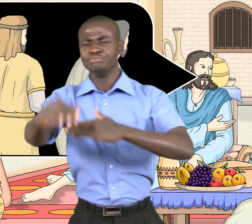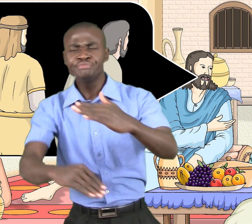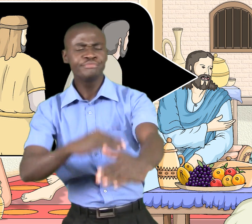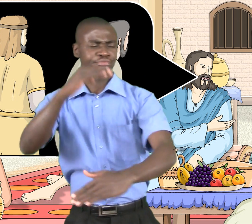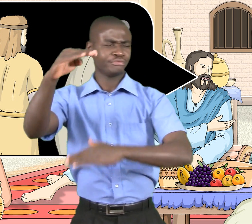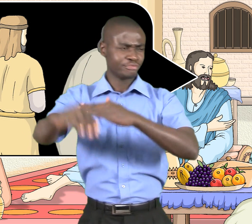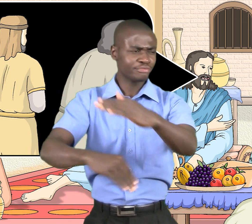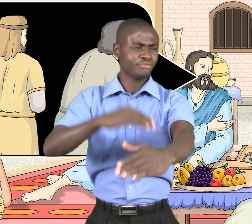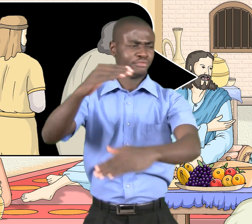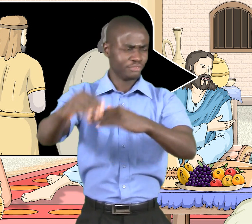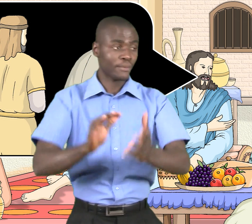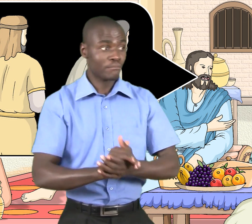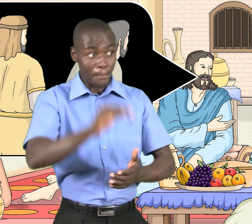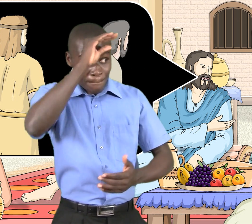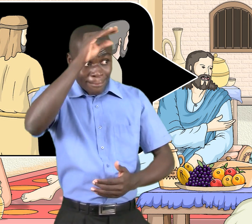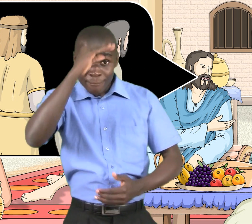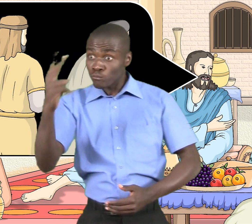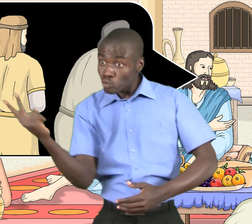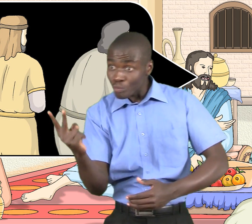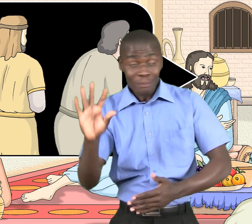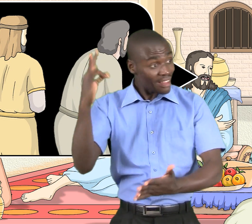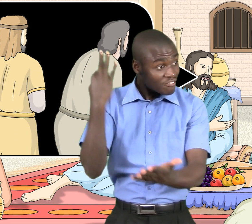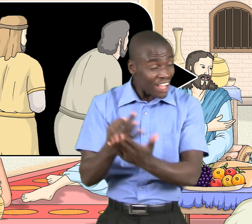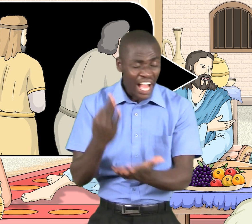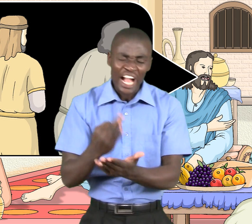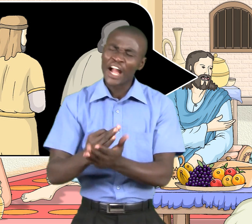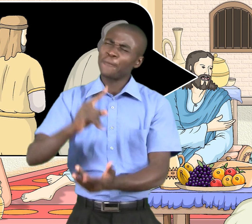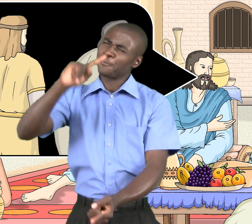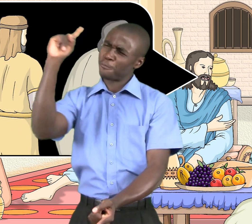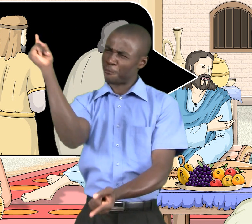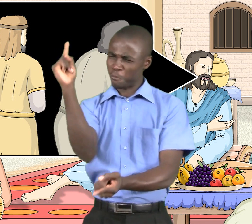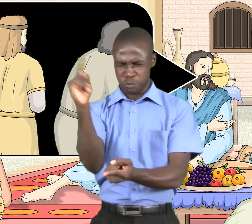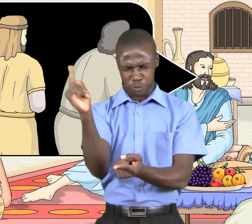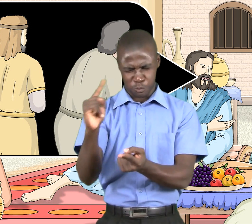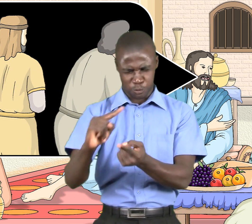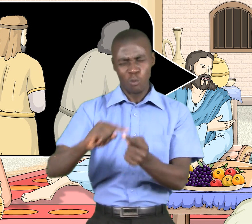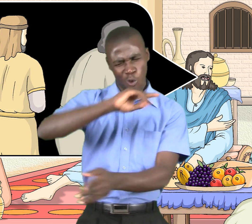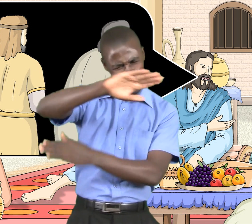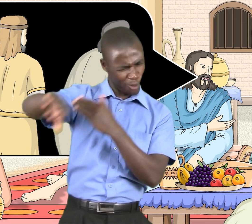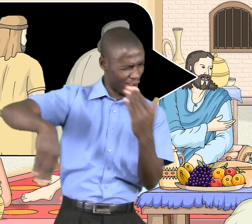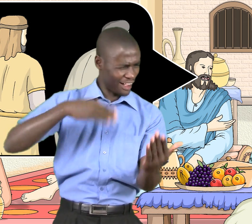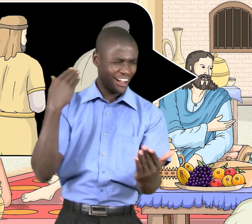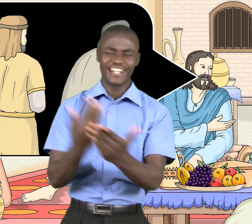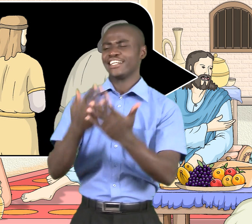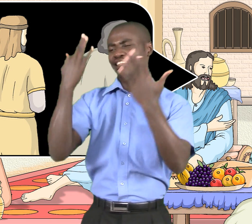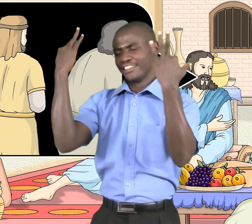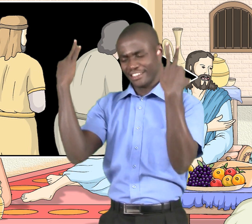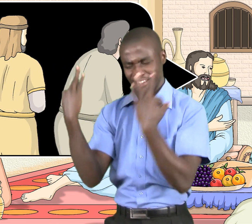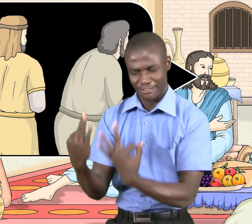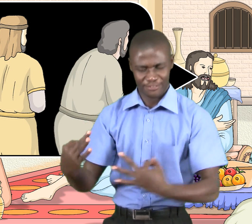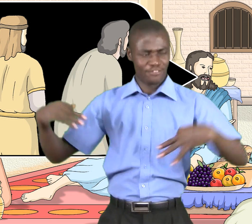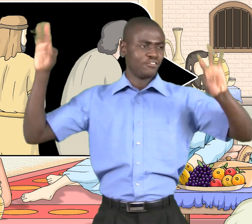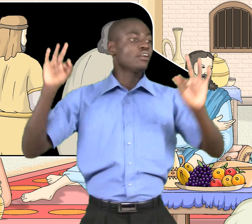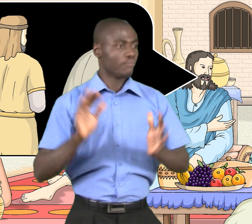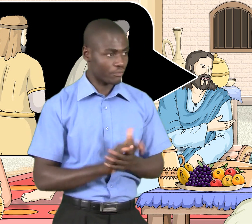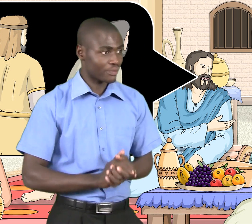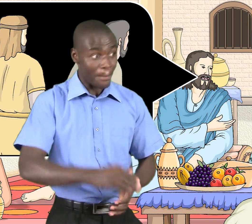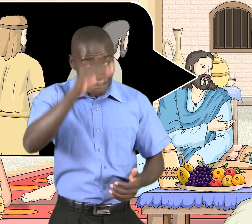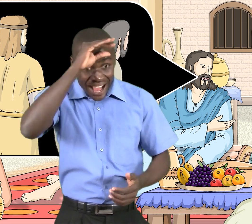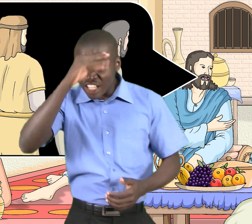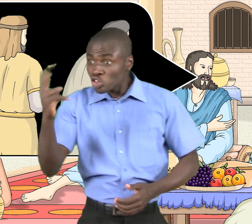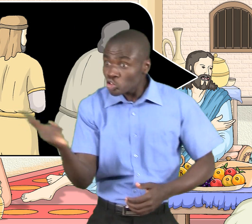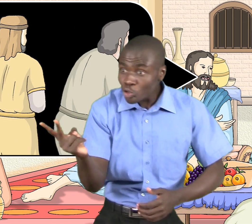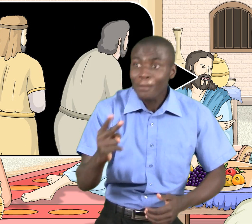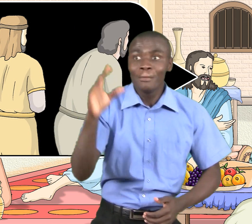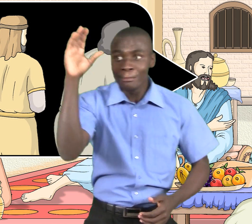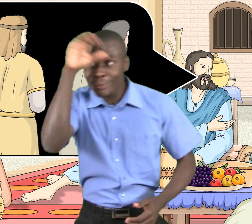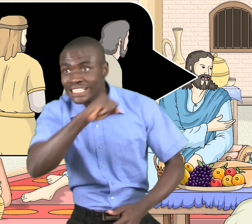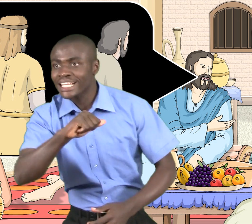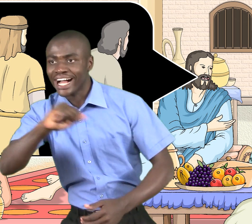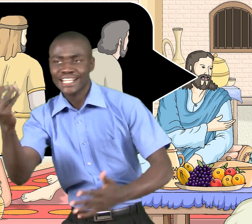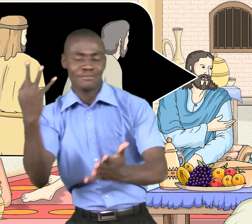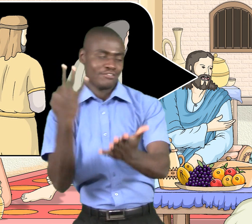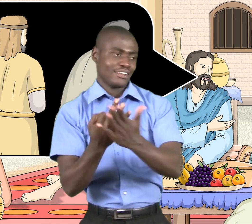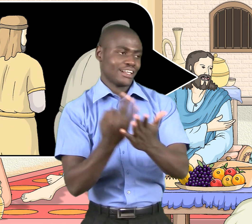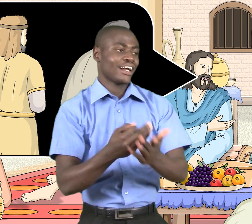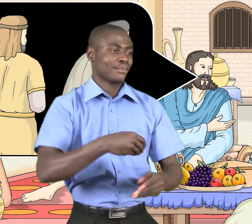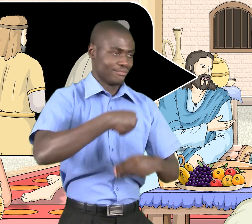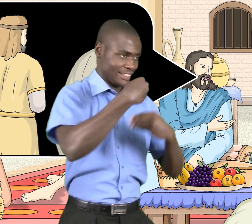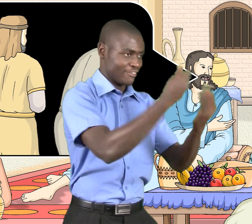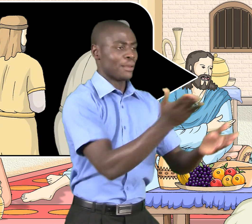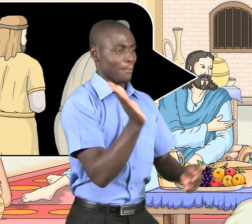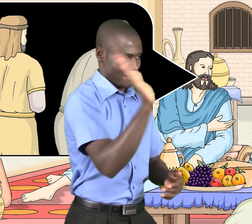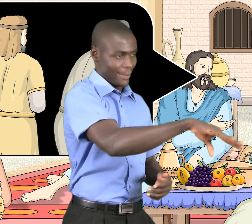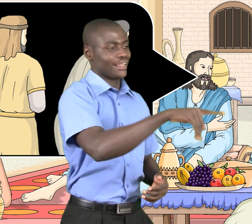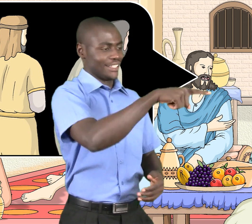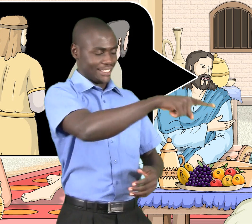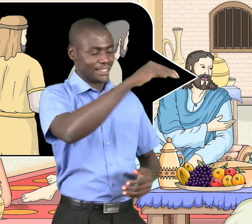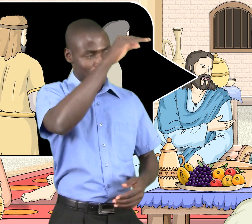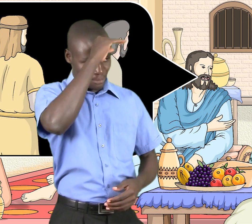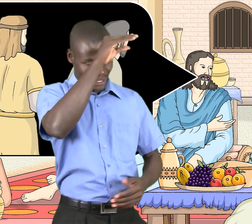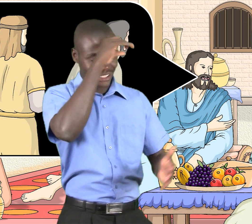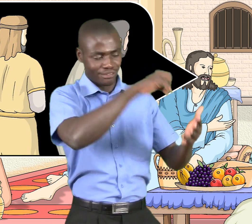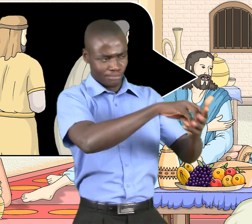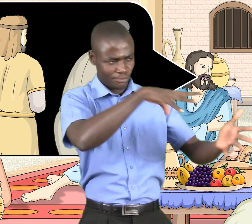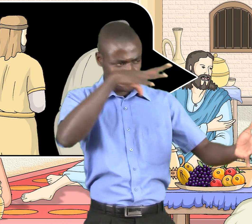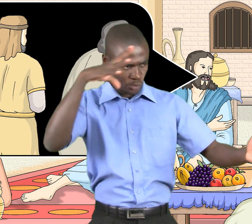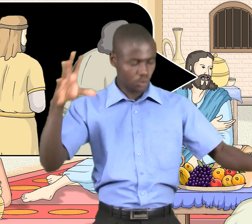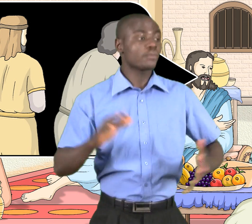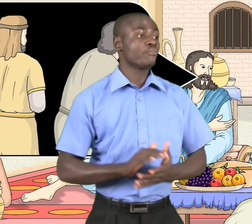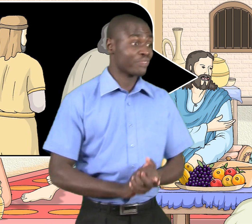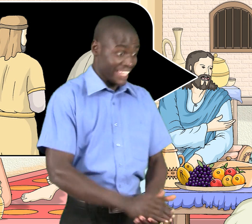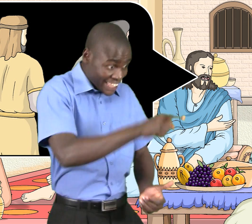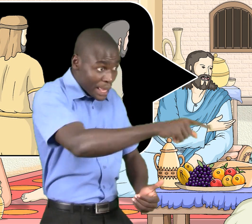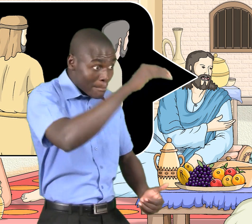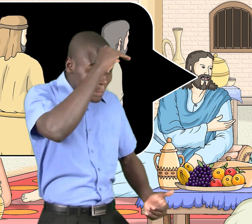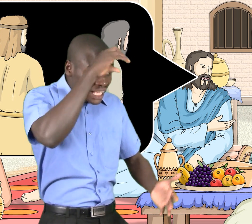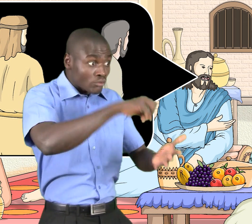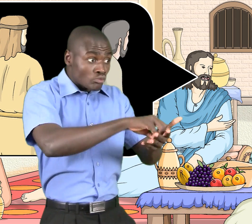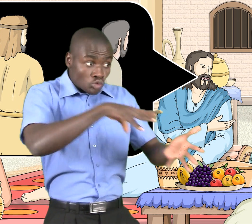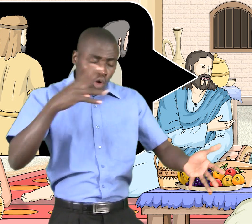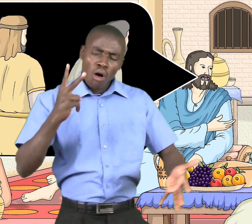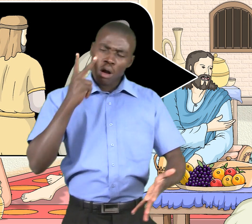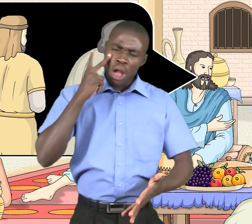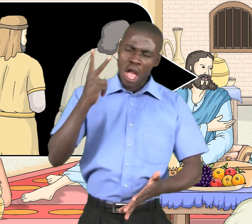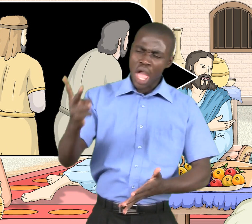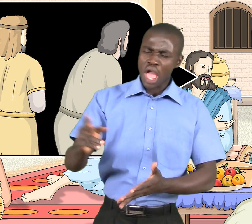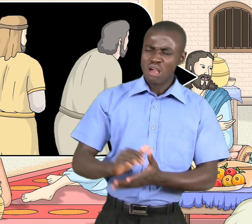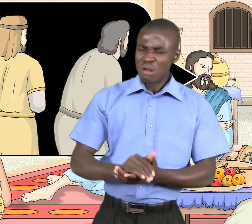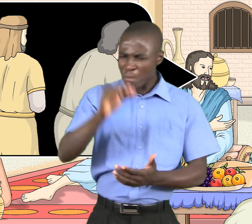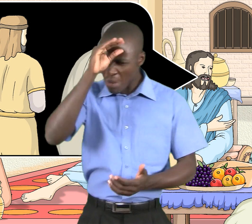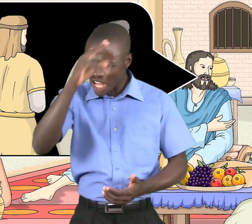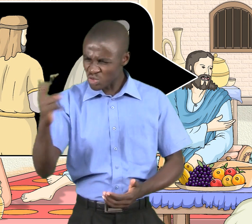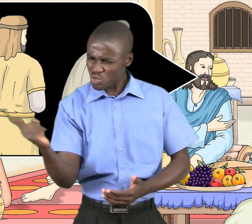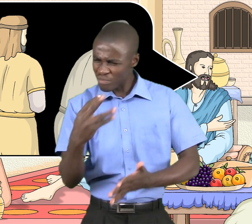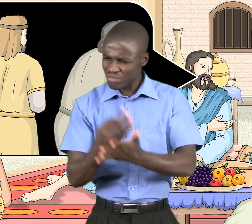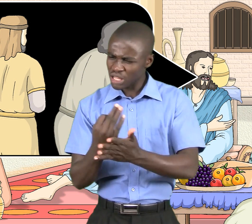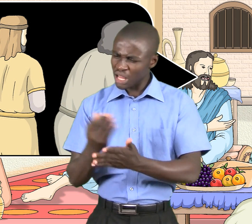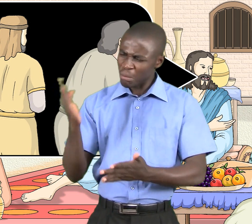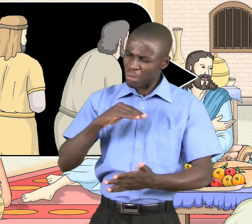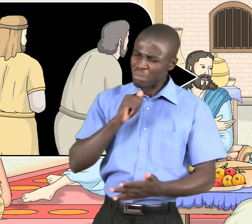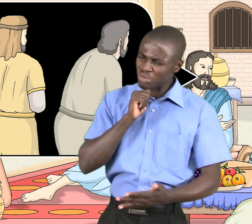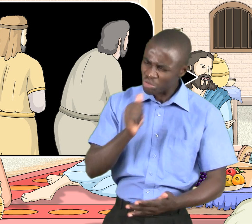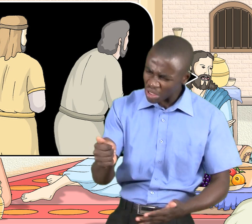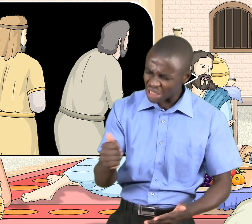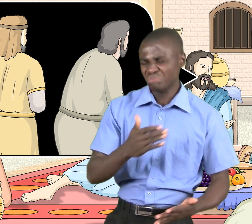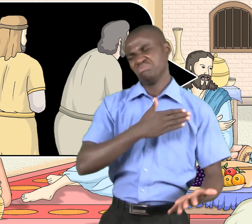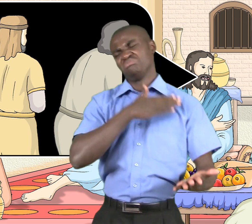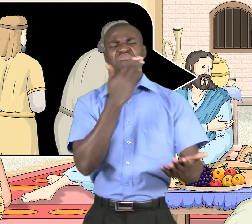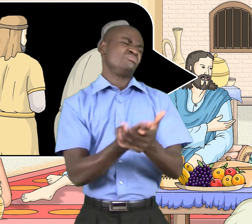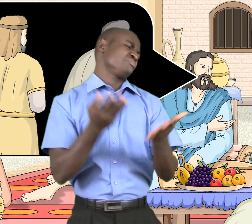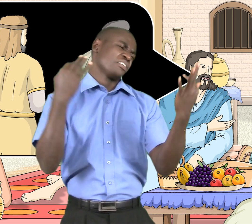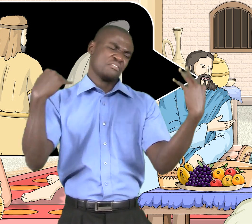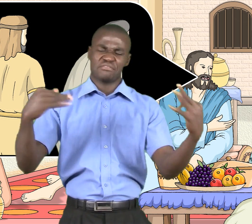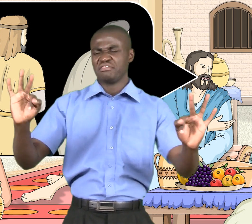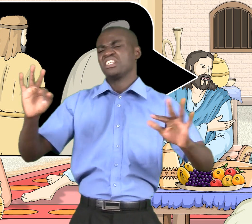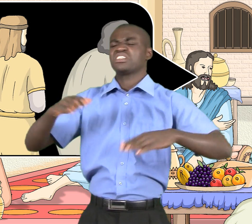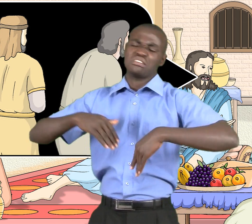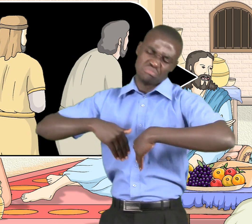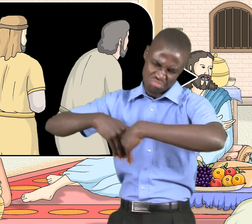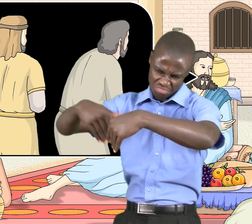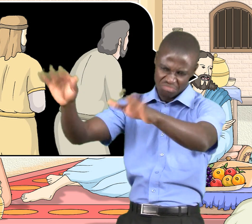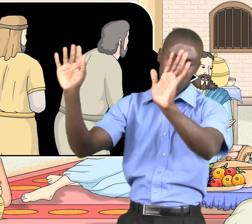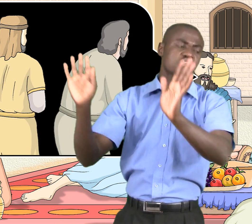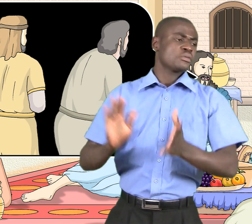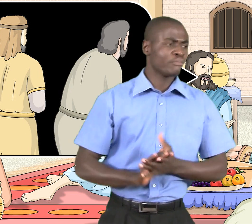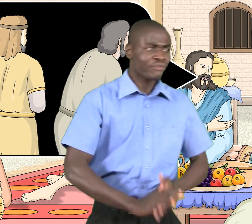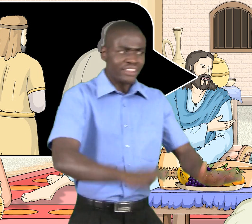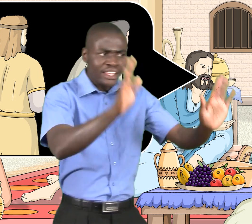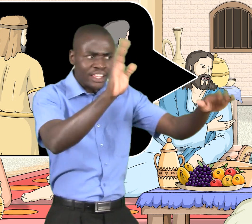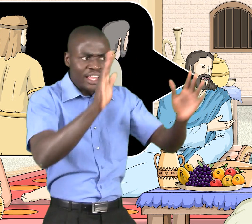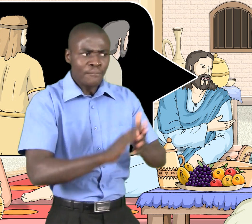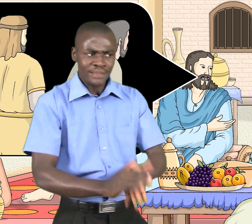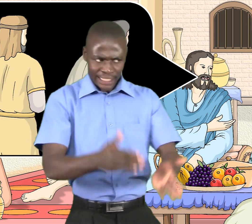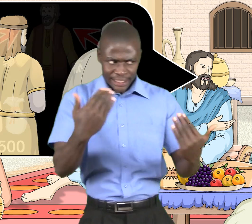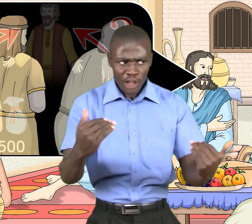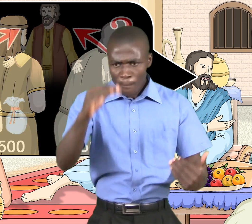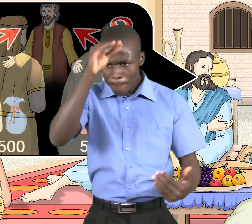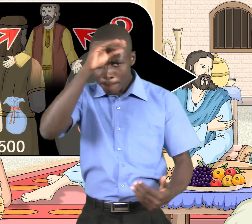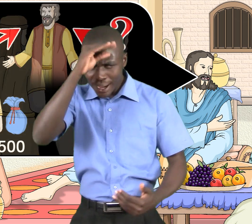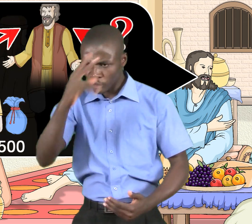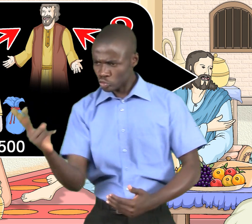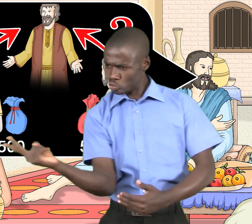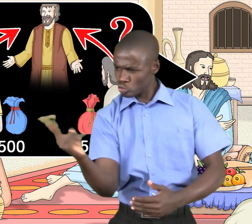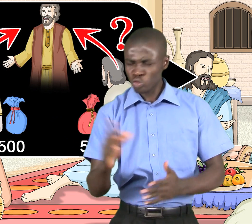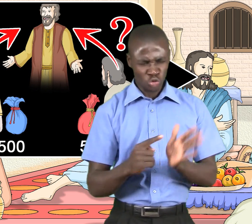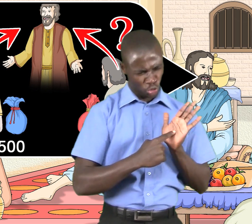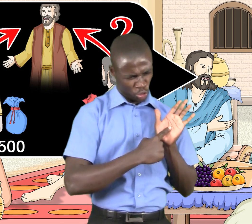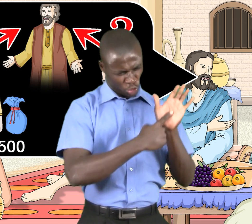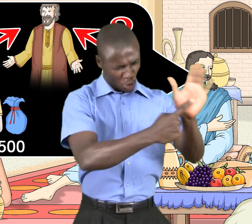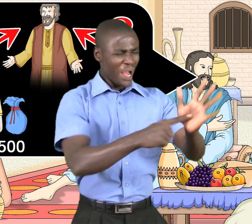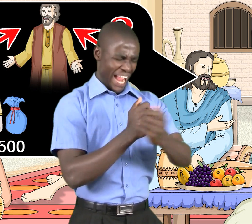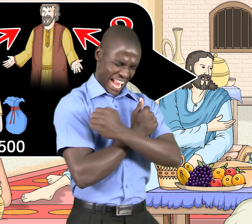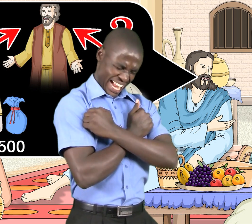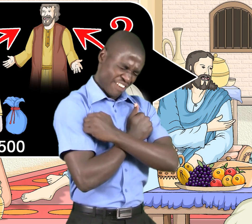When they were unable to repay him, he forgave both of them.